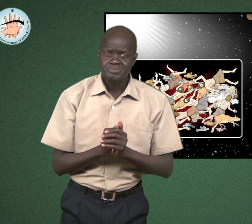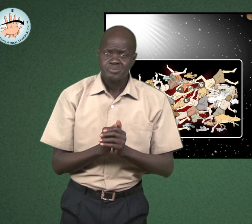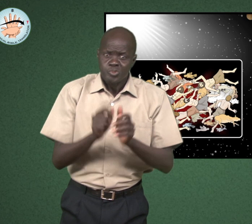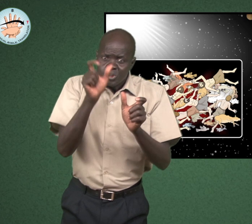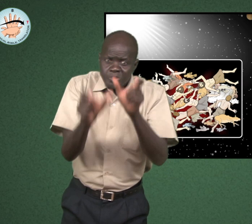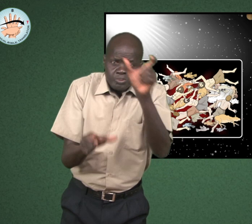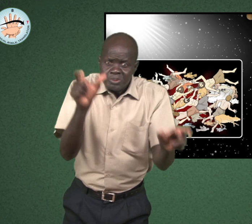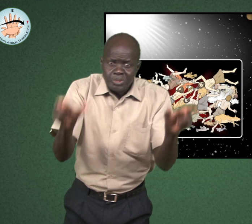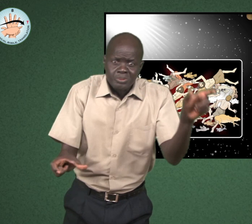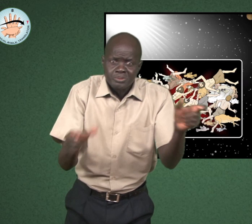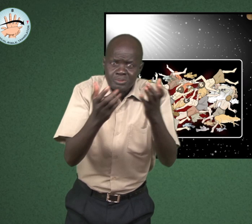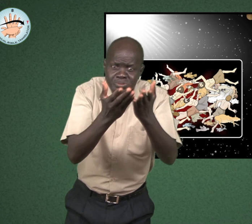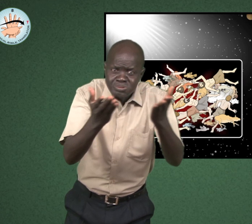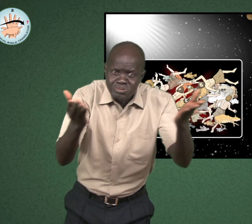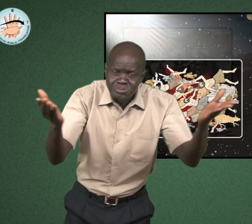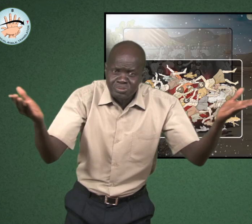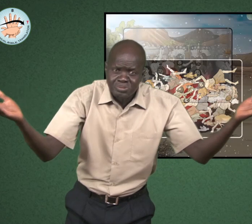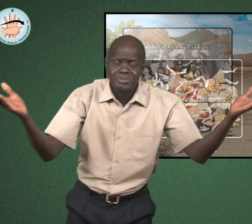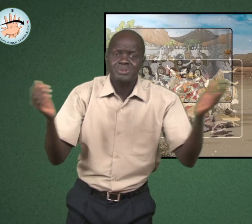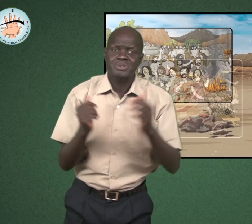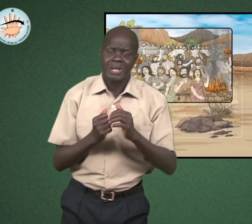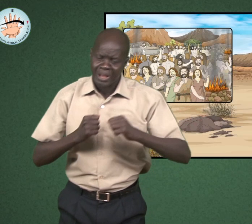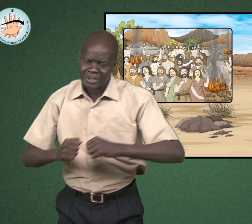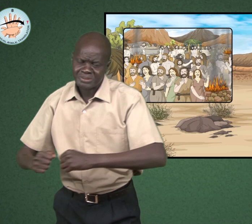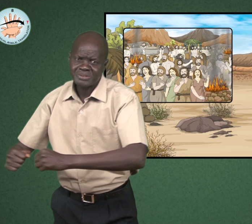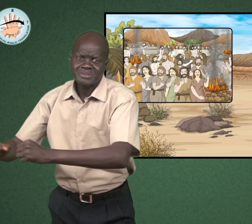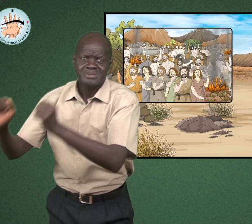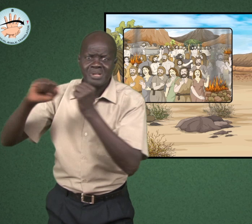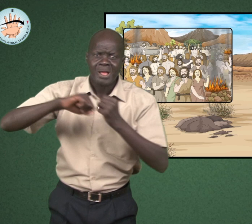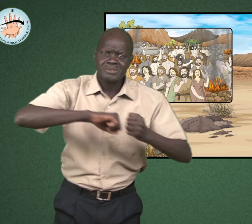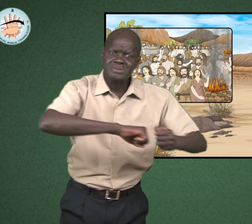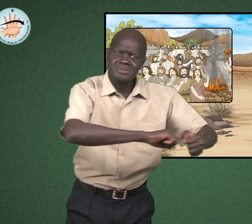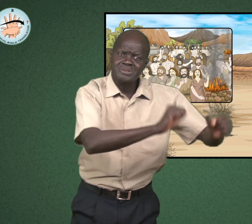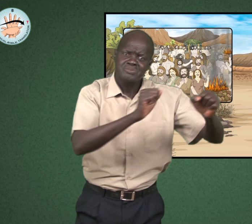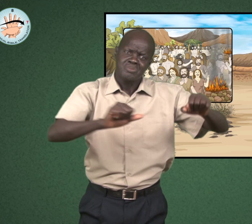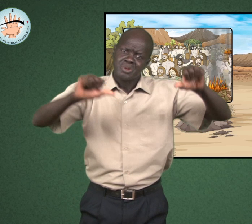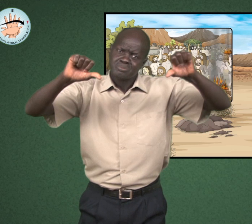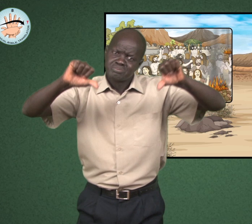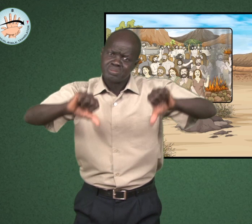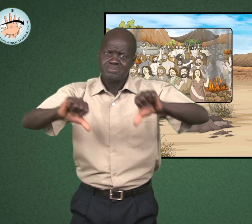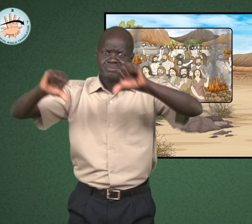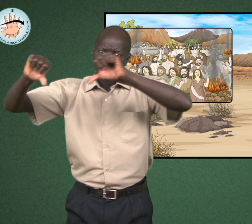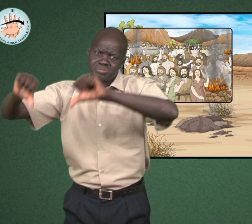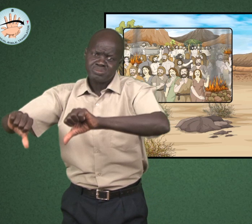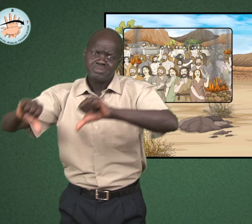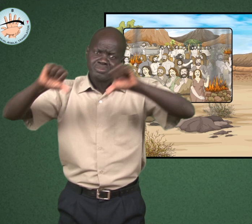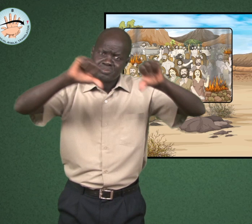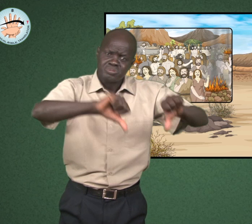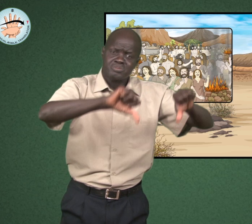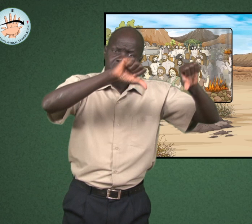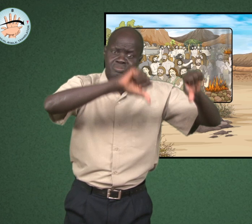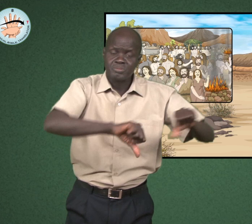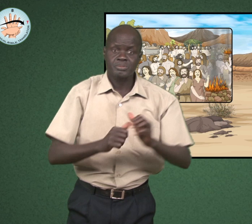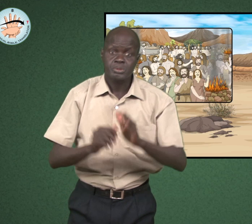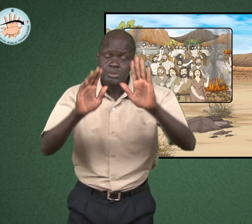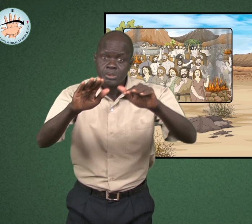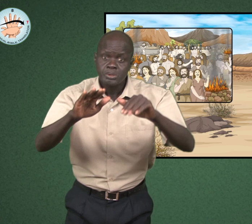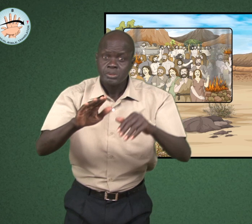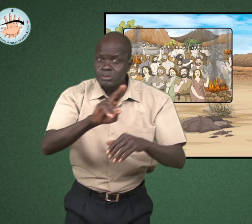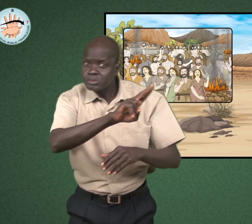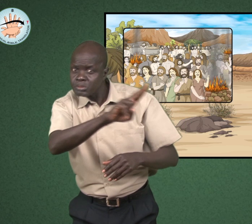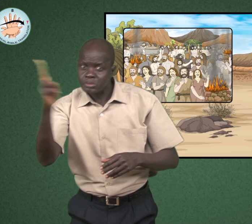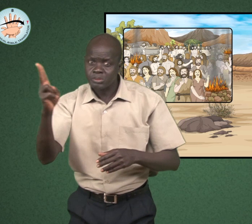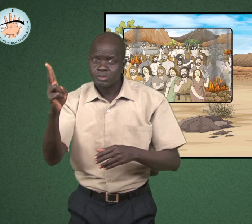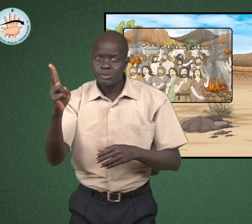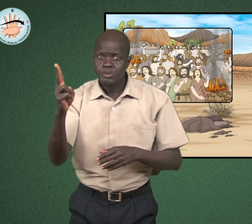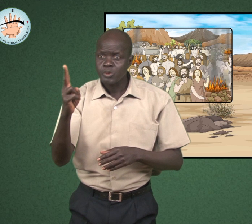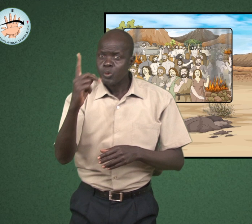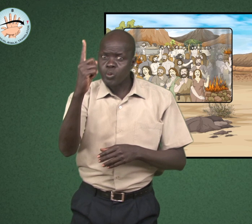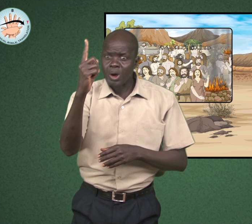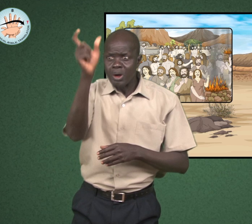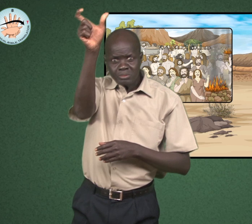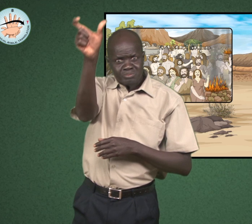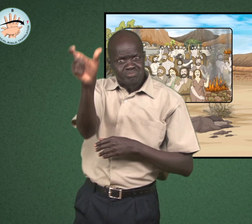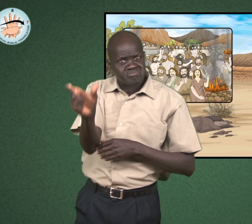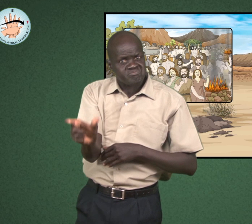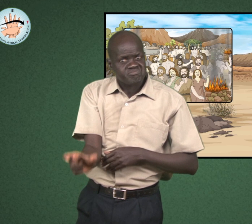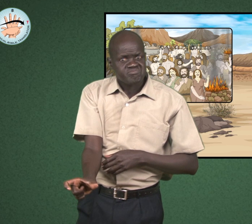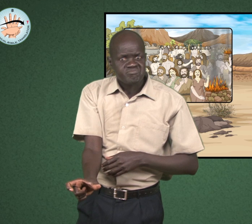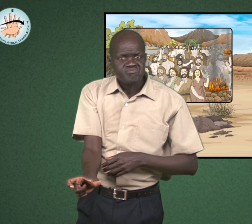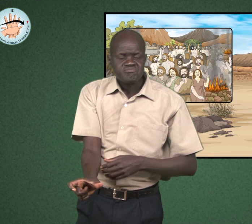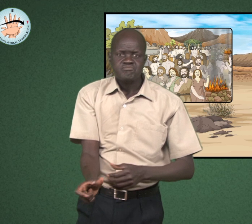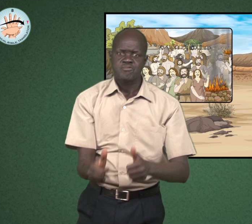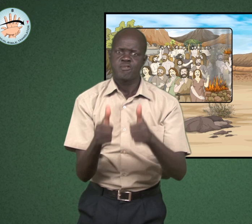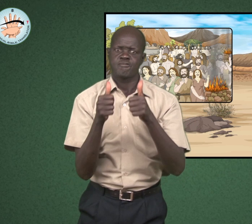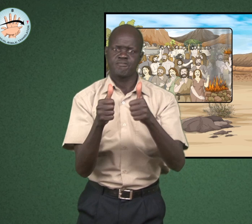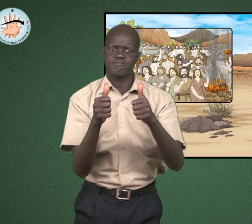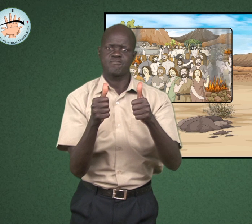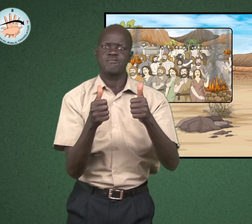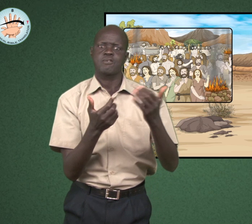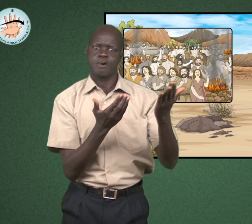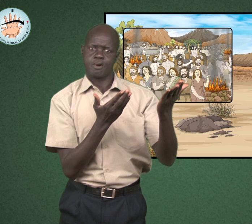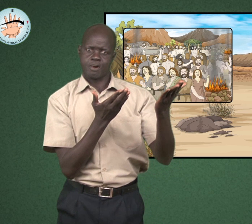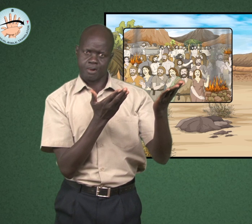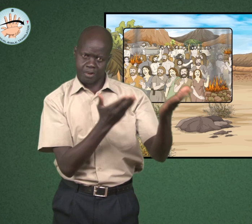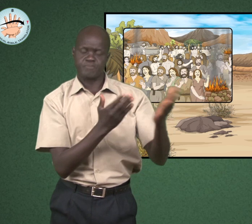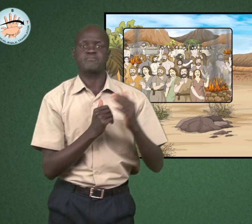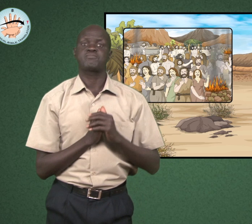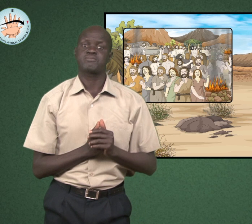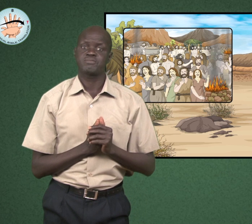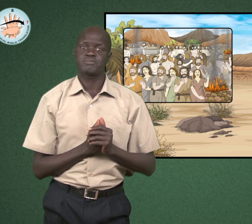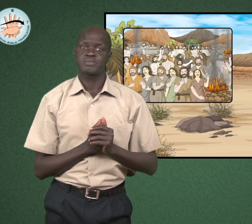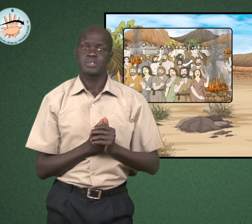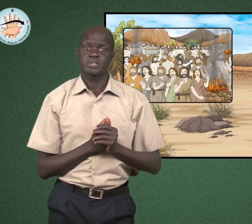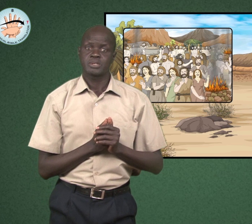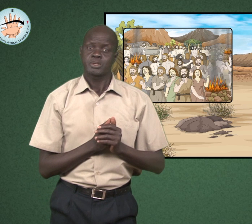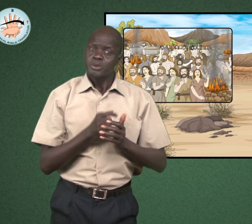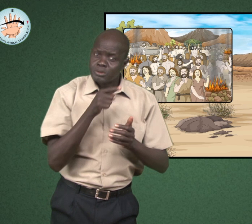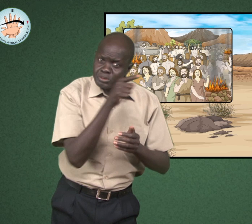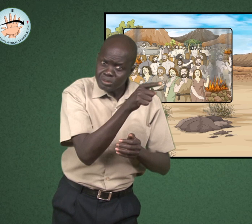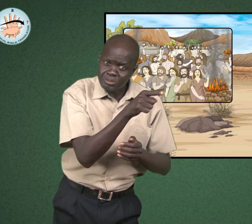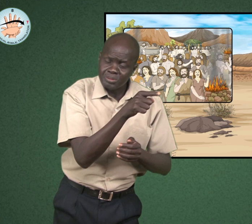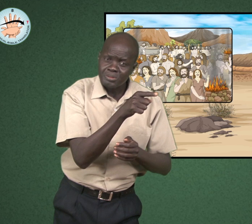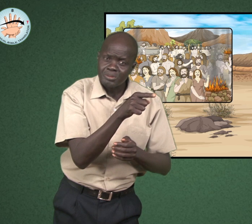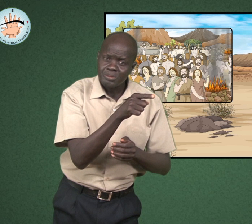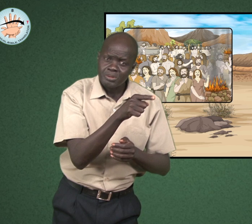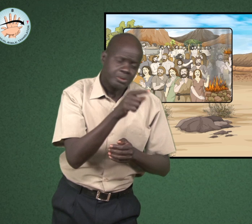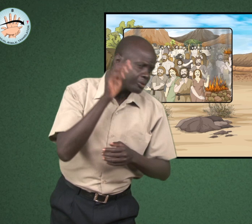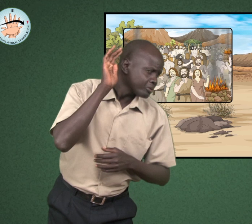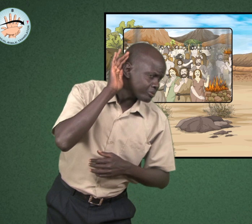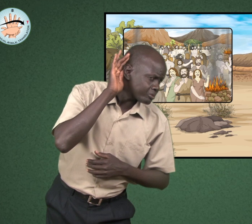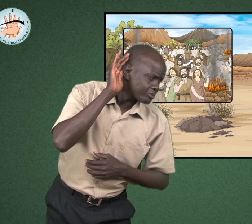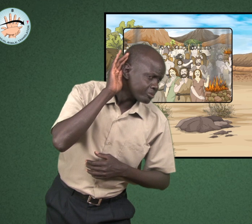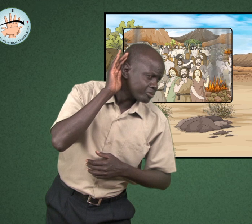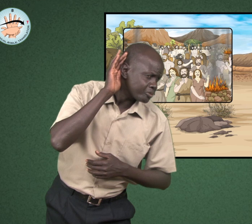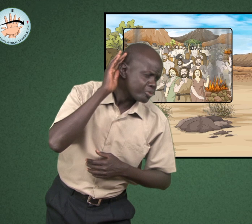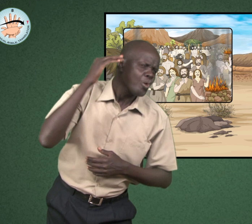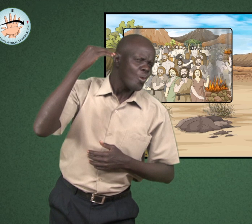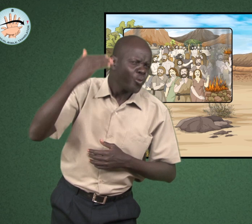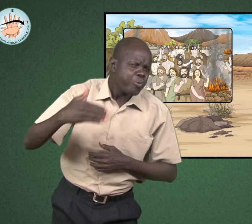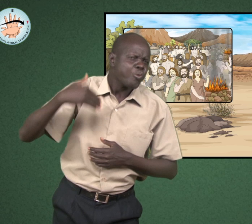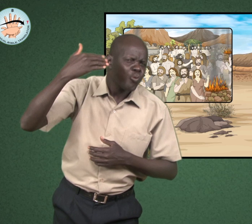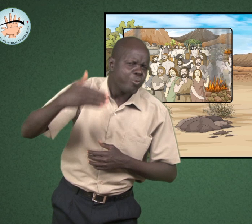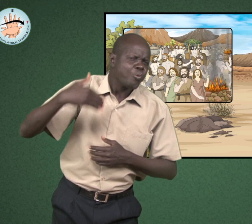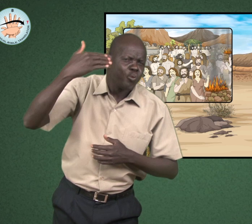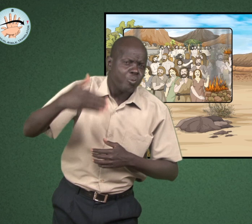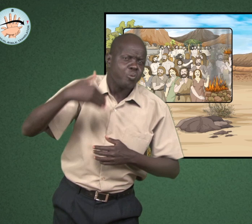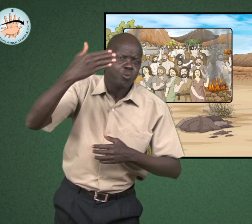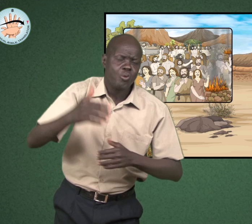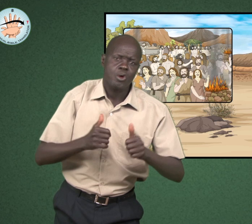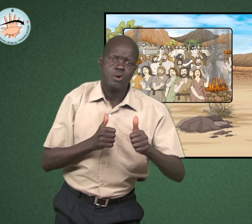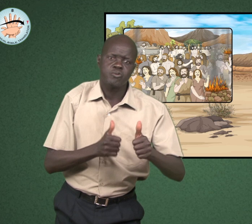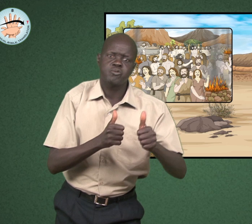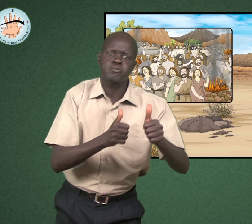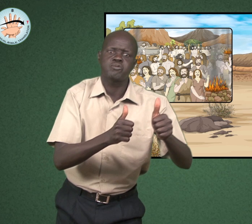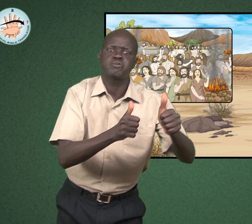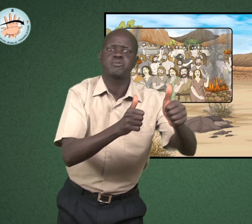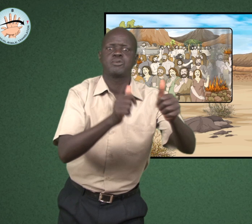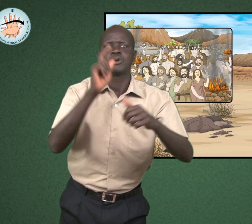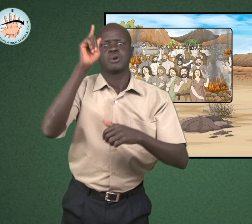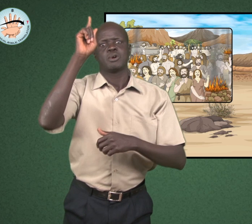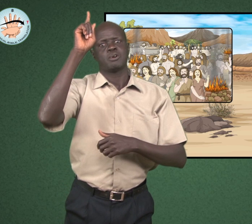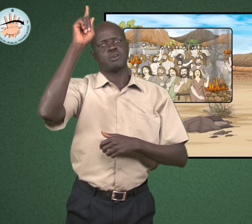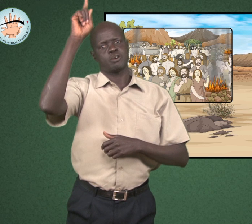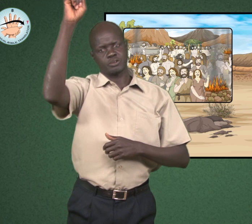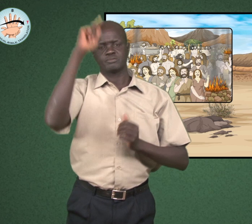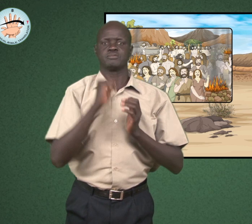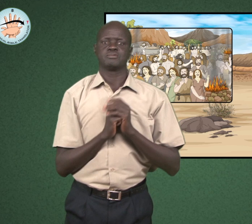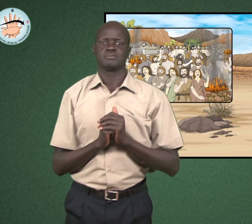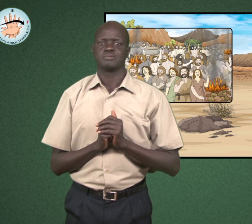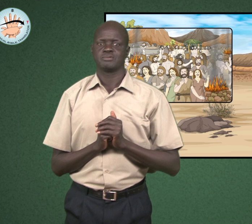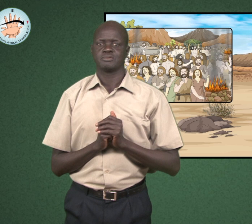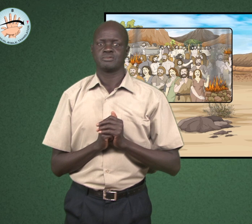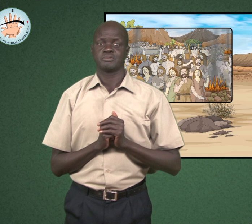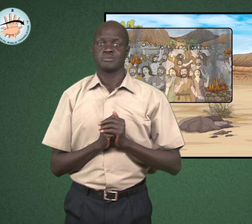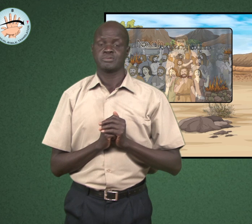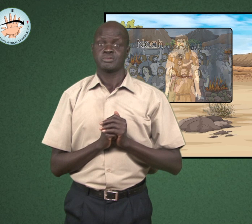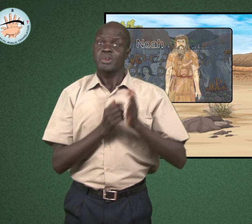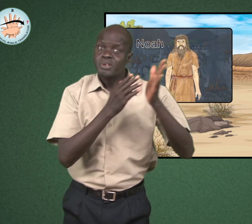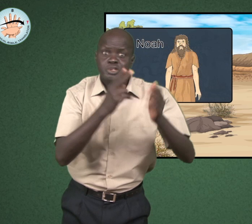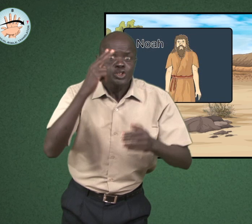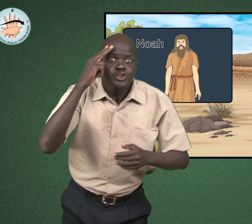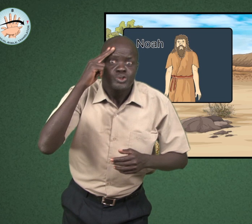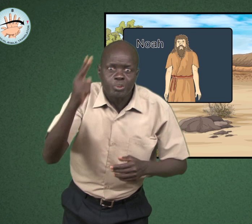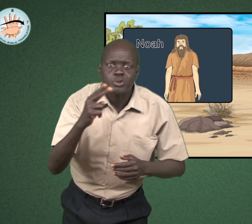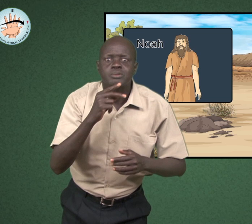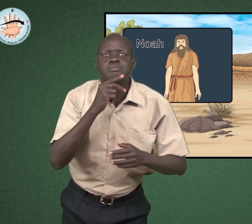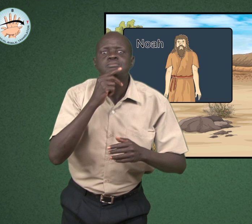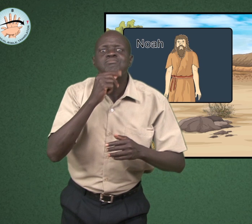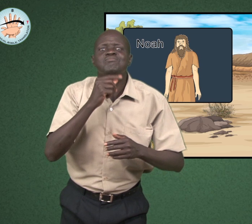Noah, however, found favor in the eyes of the LORD.